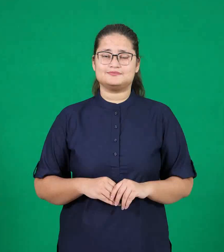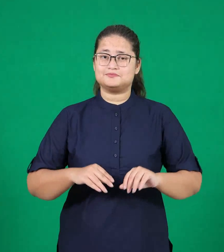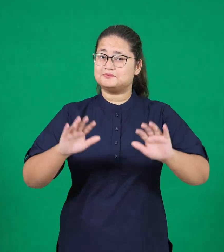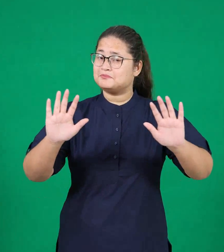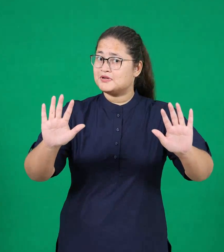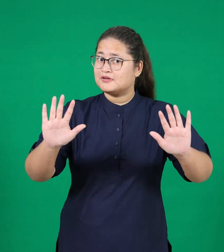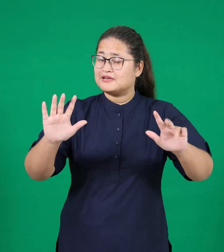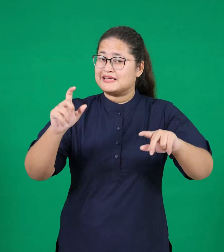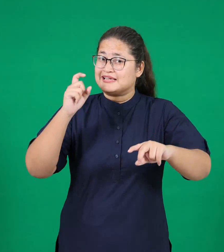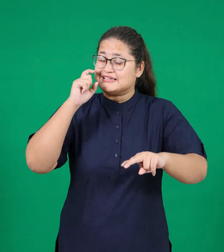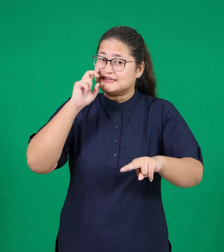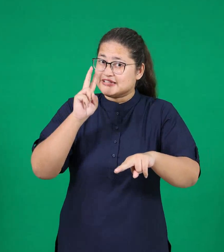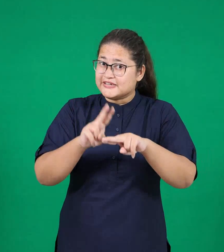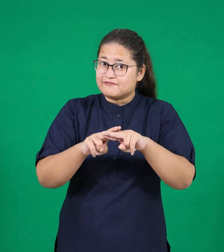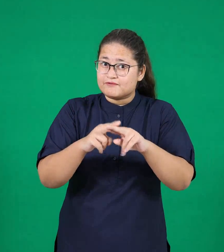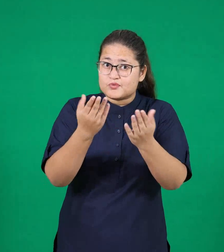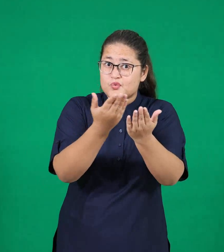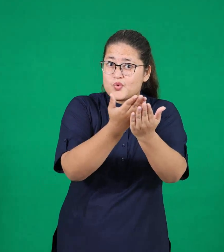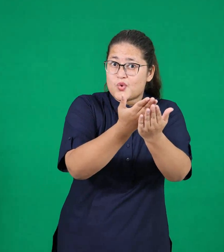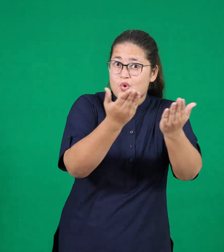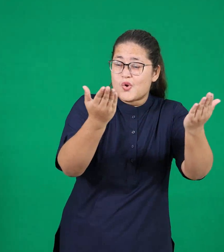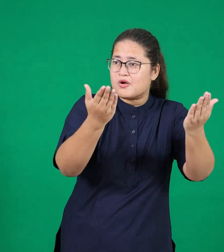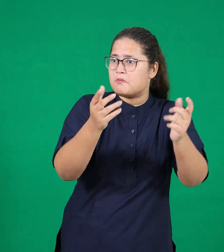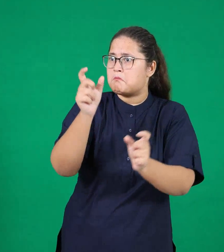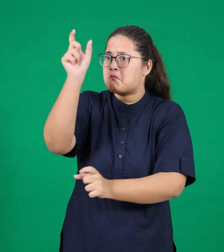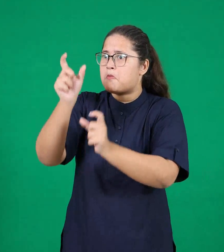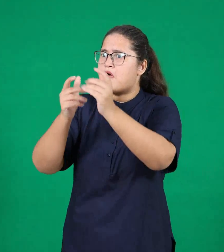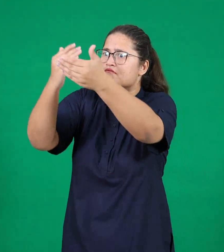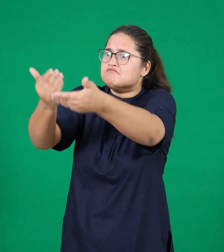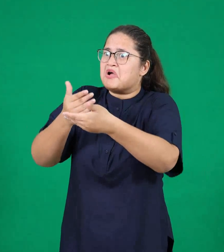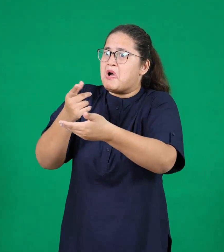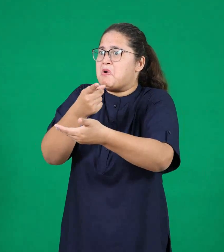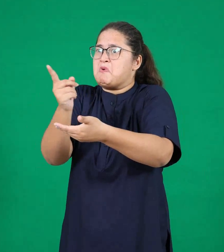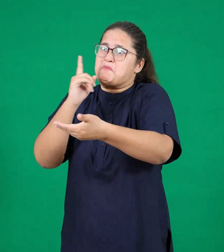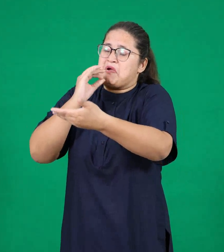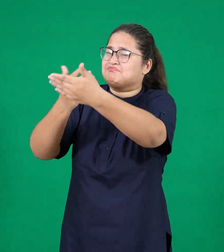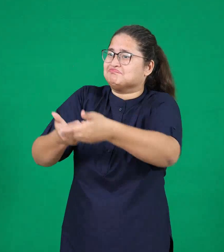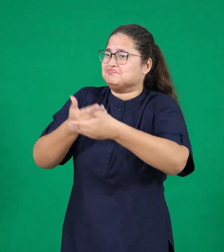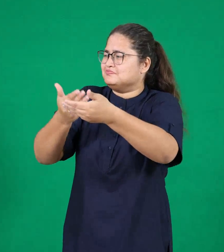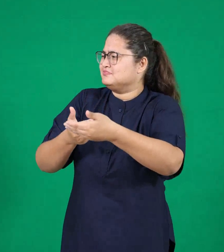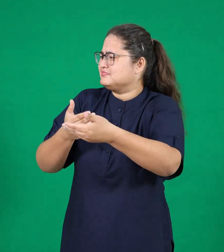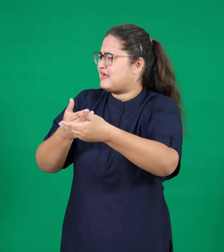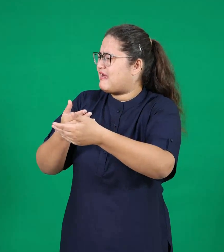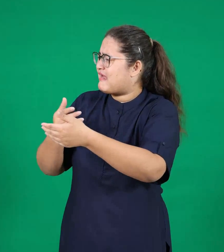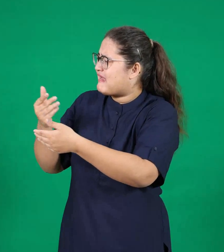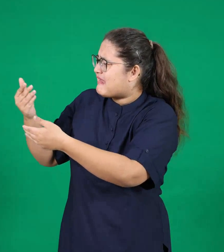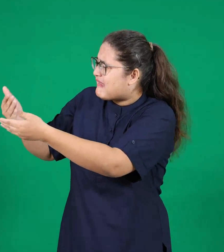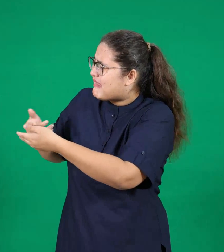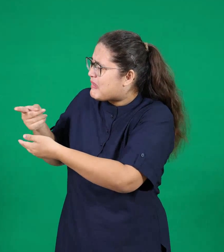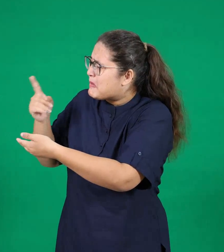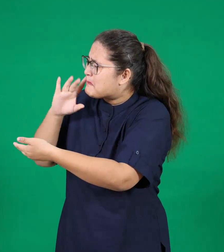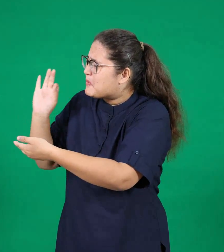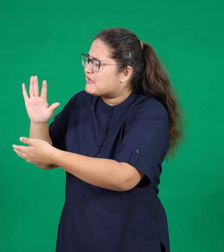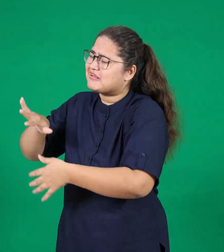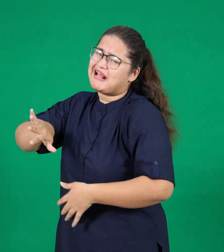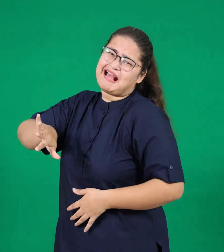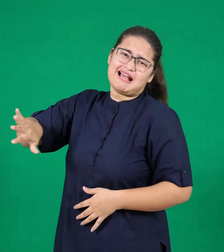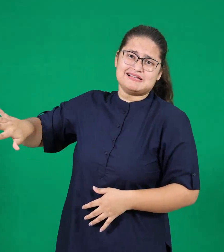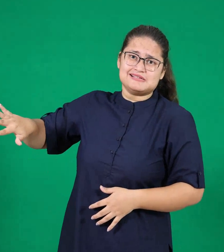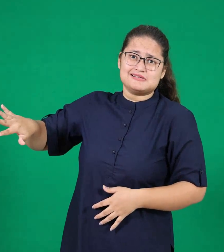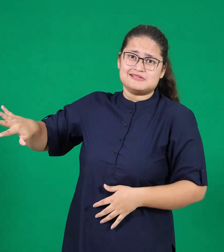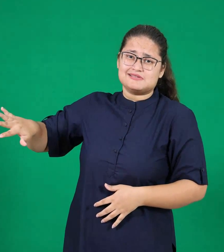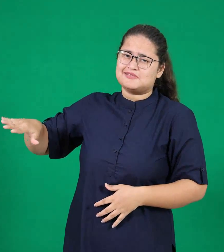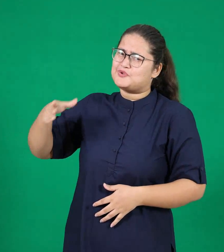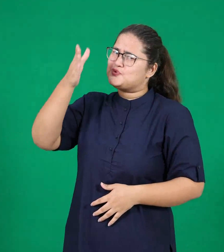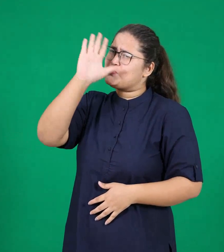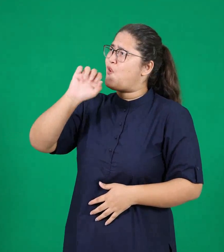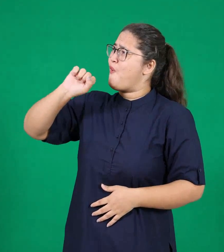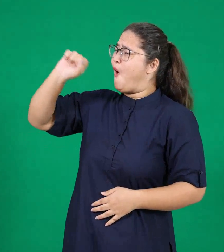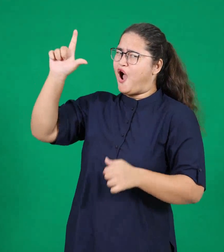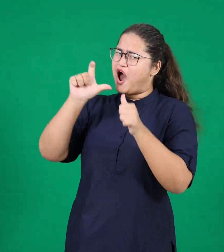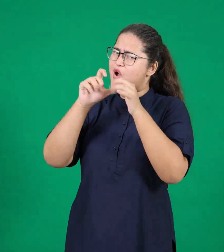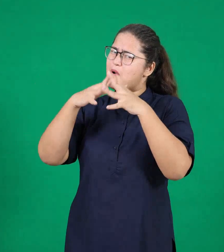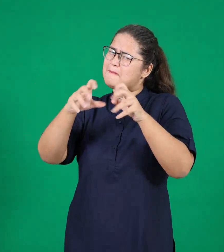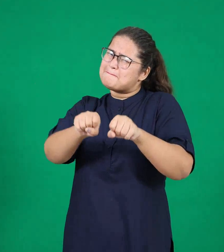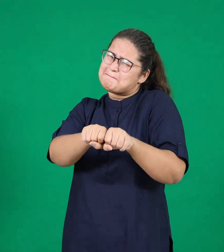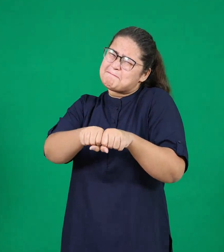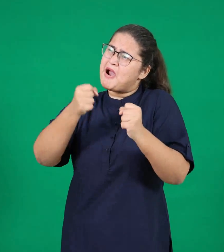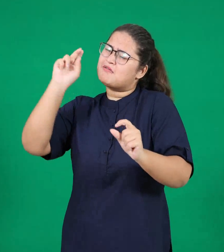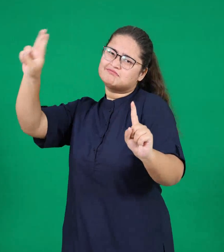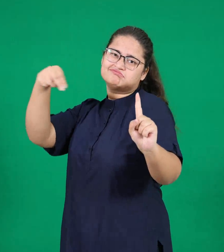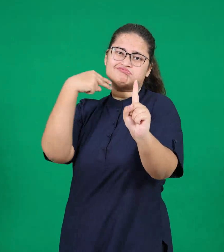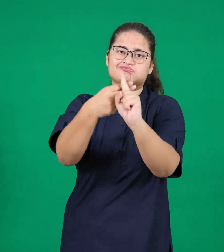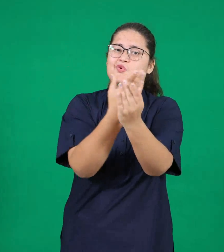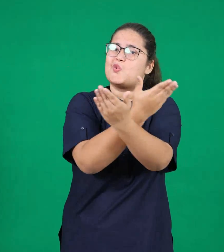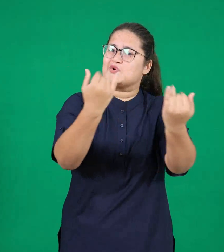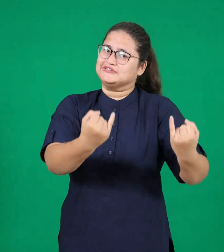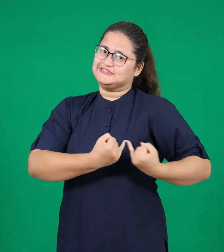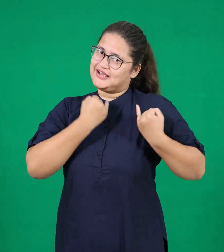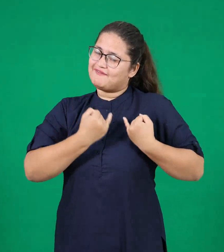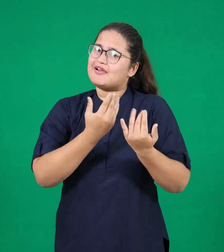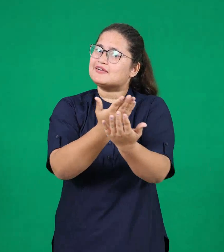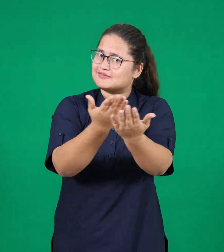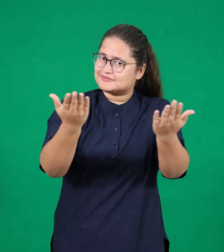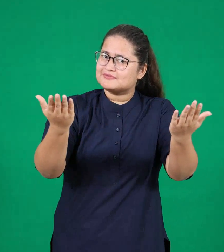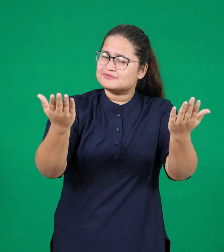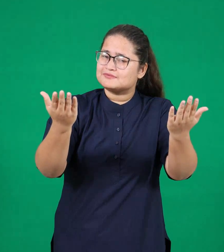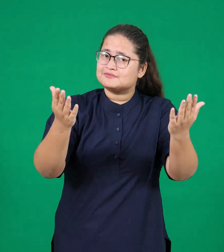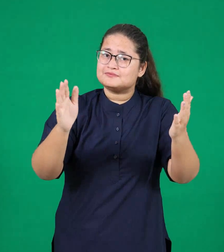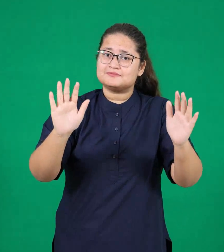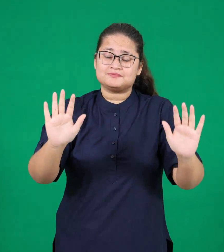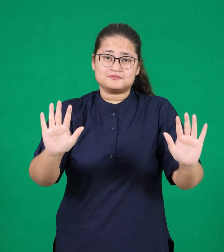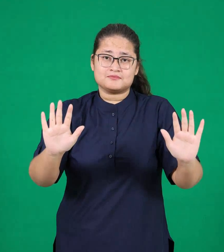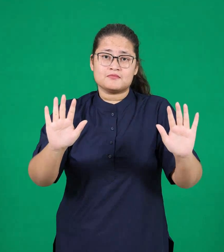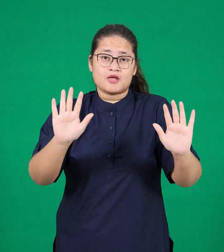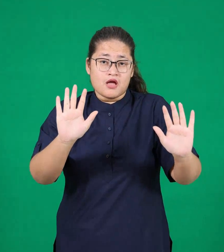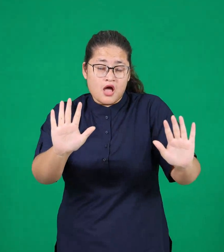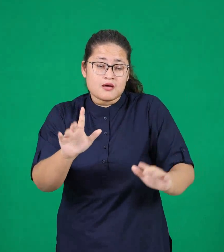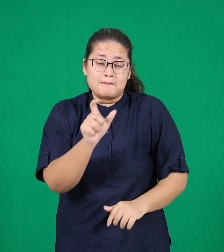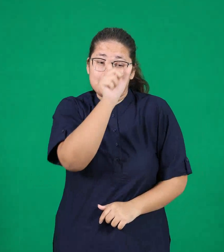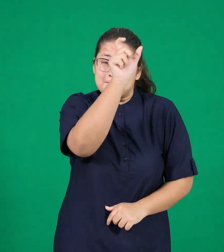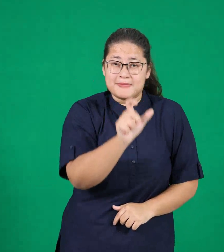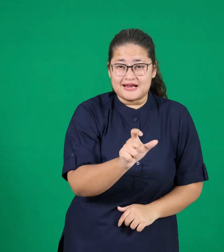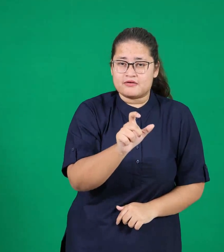But if you show favoritism, you sin and are convicted by the law as transgressors.